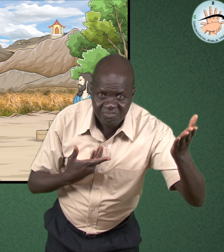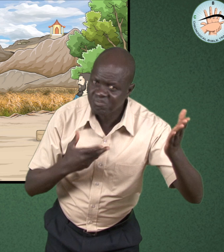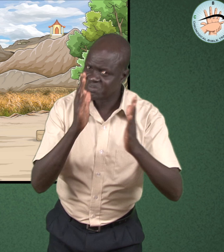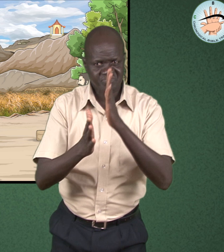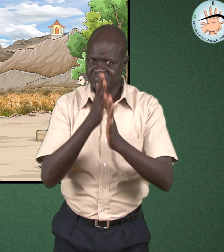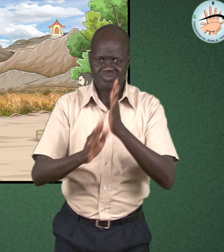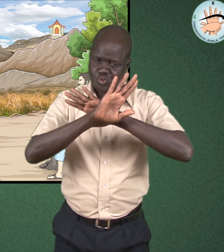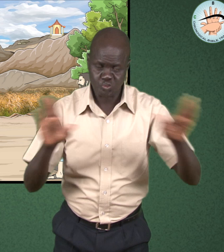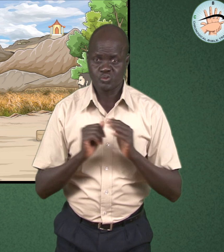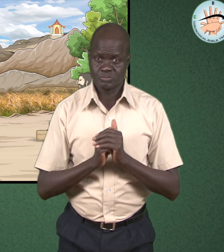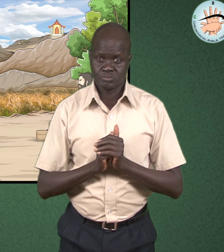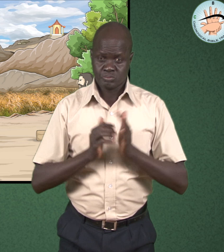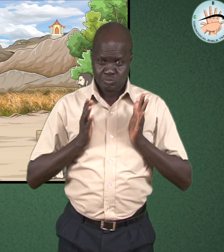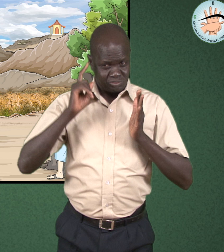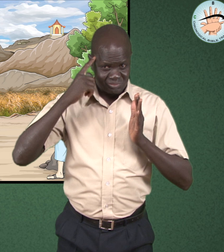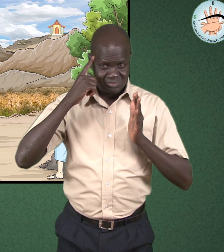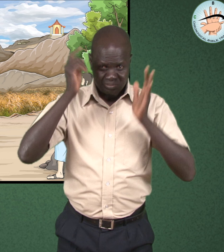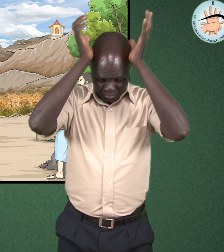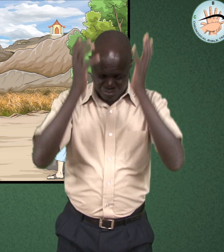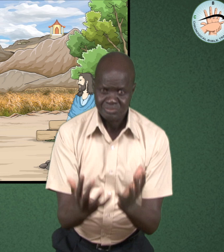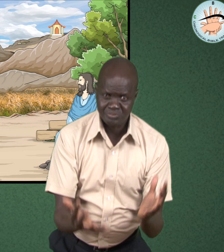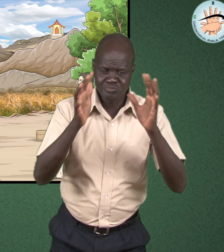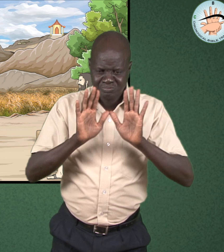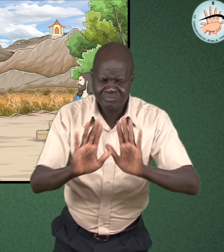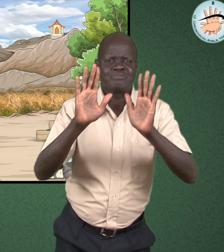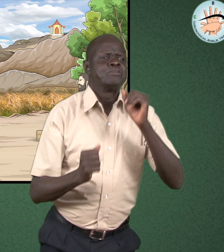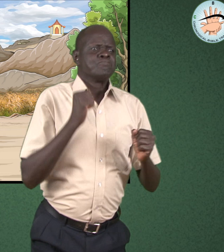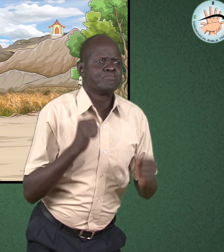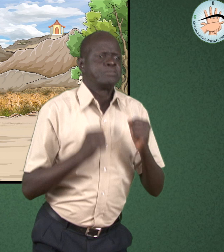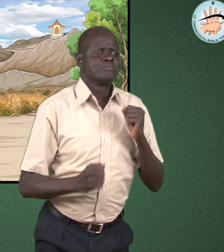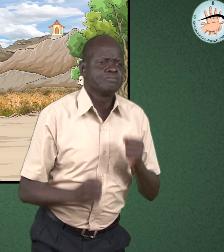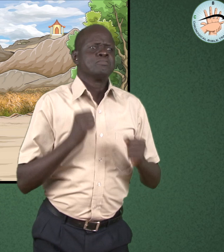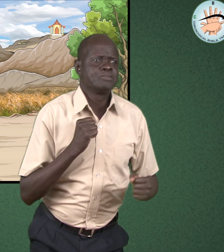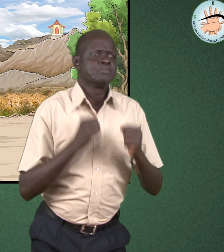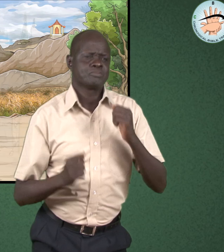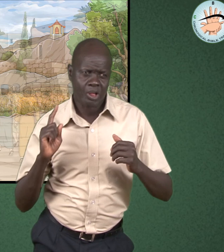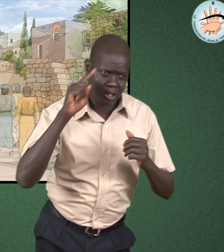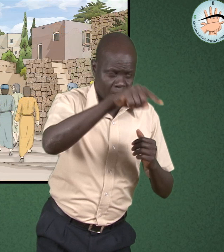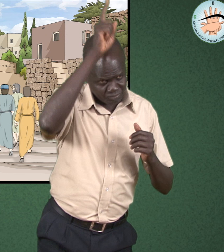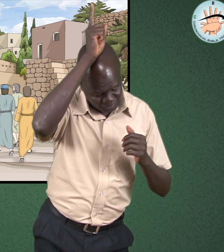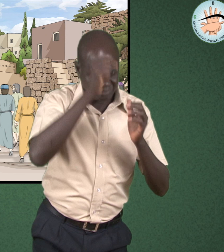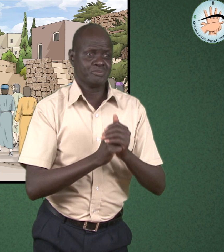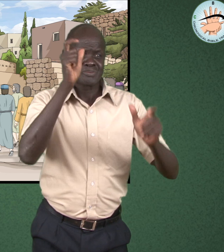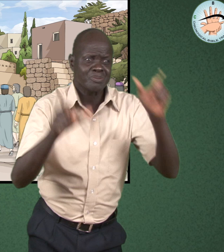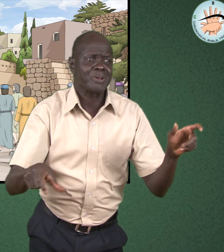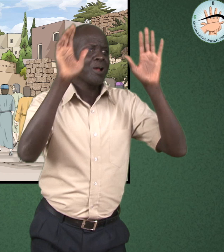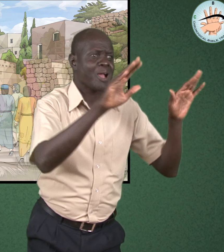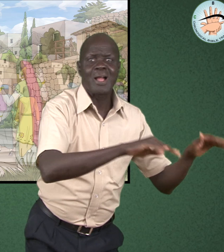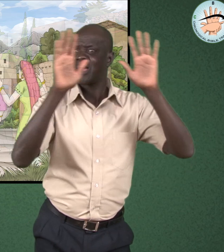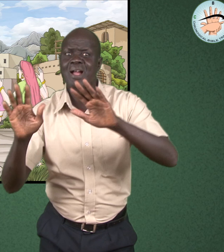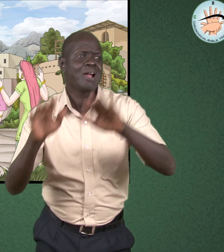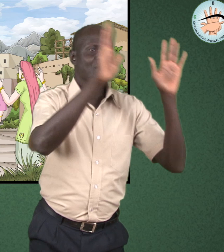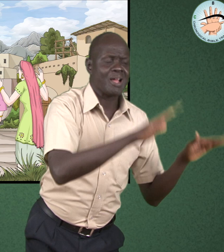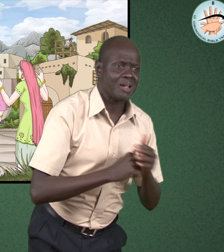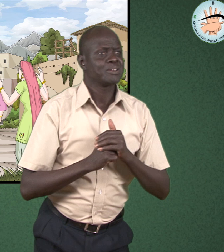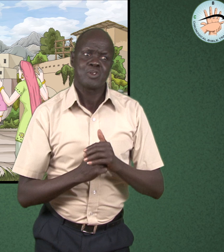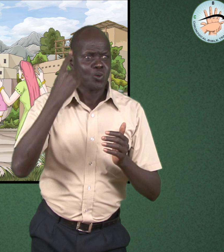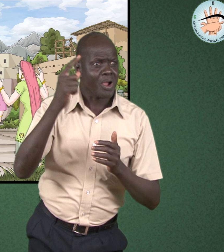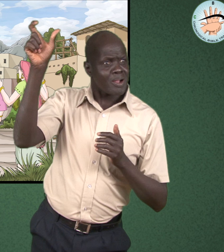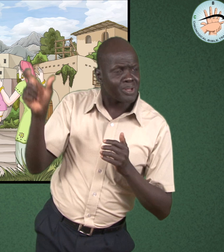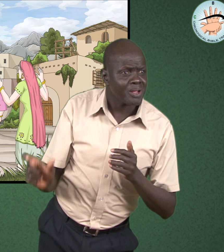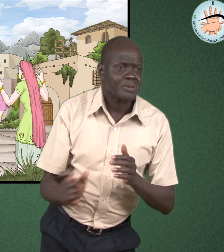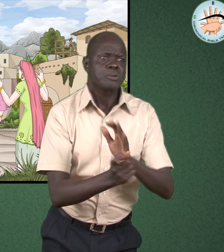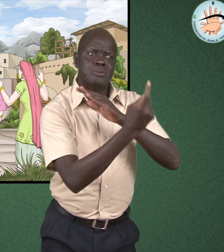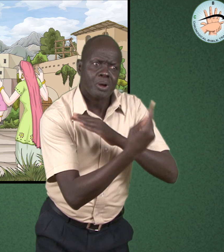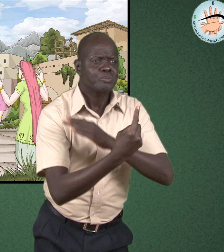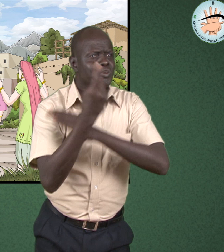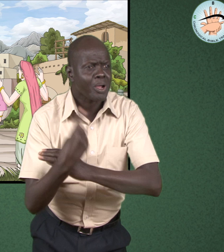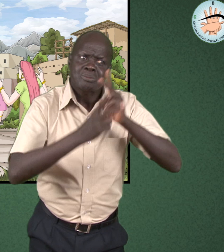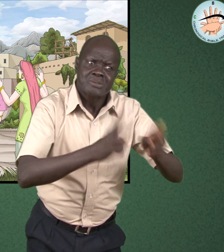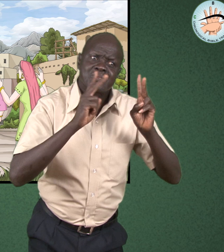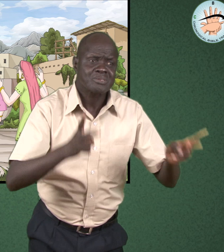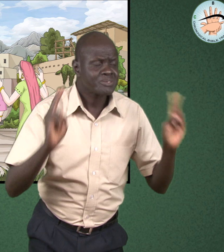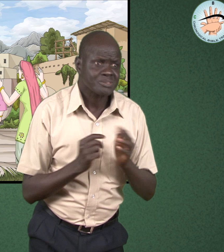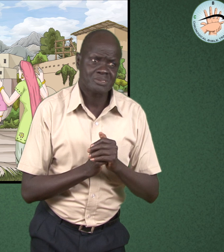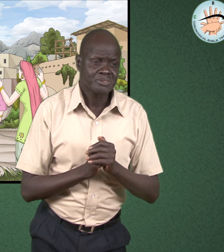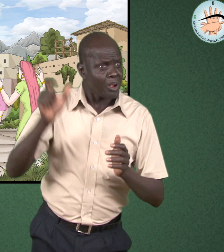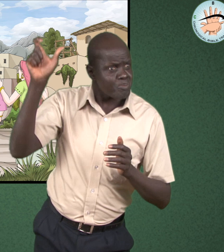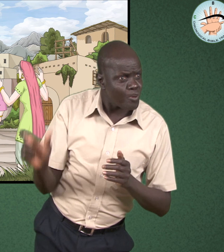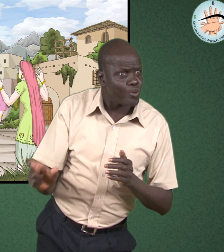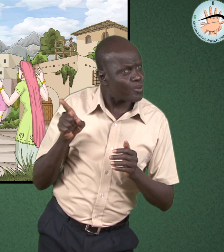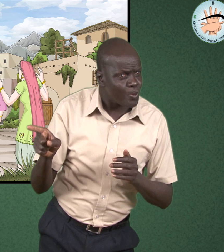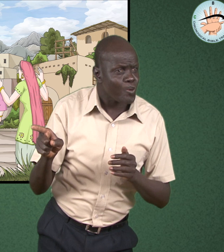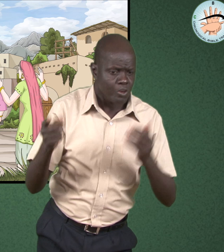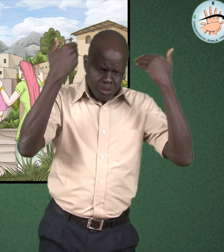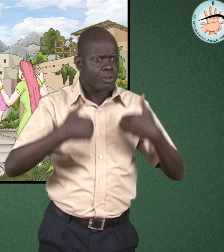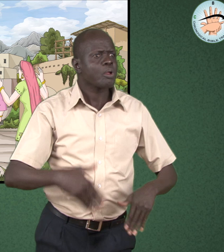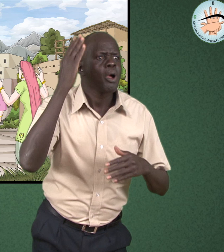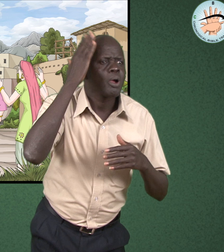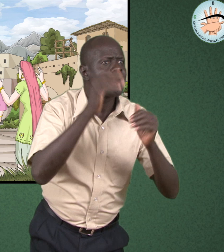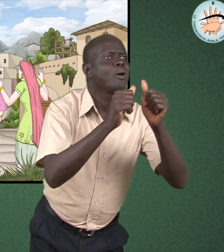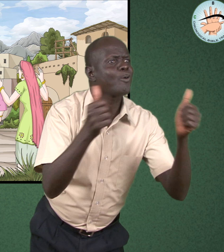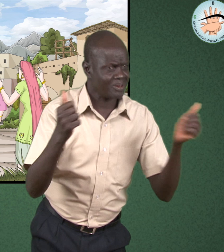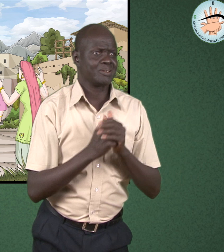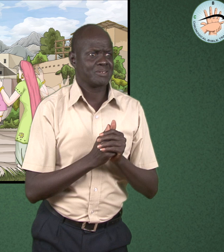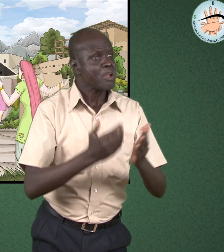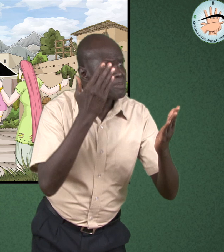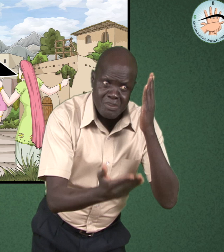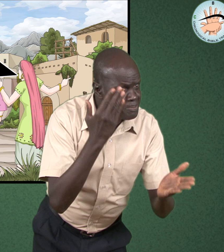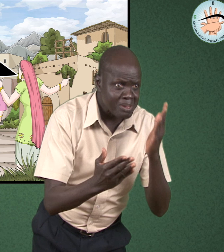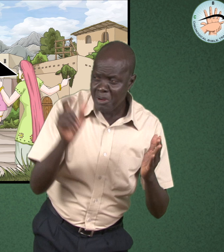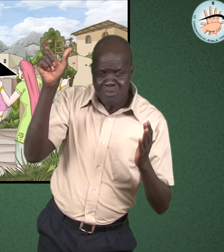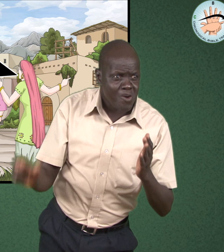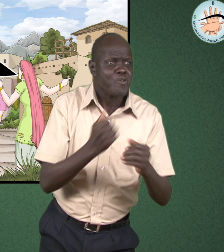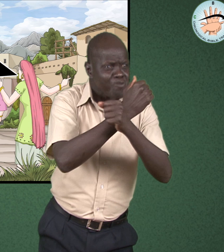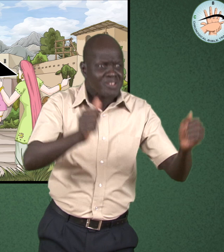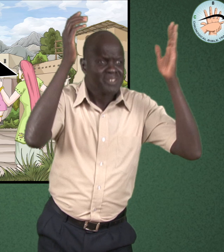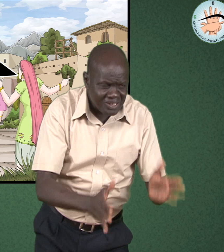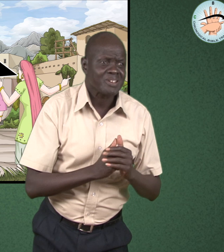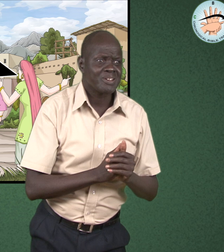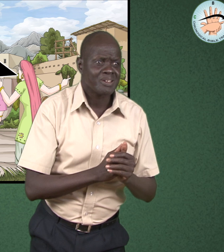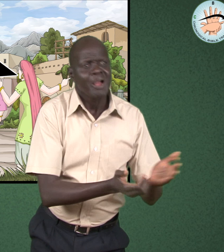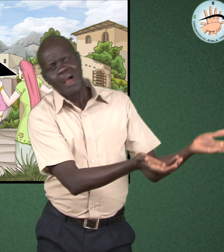Then the woman left her water jar, went back into the town, and said to the people, “Come, see a man who told me everything I ever did.